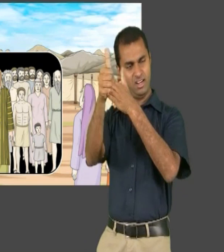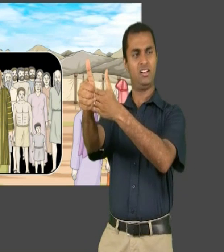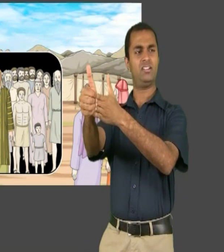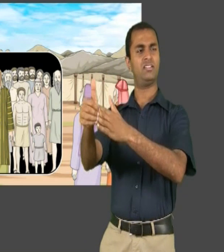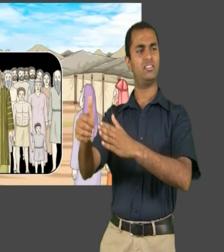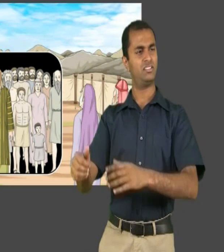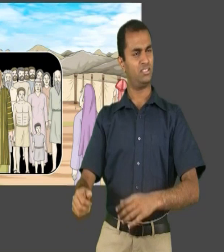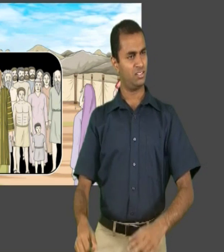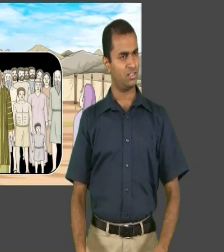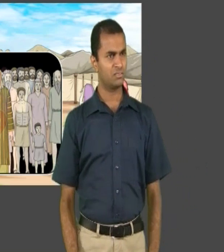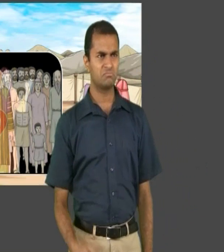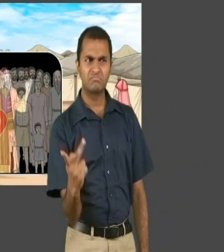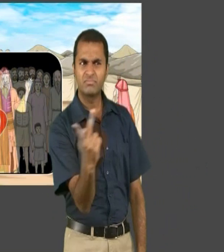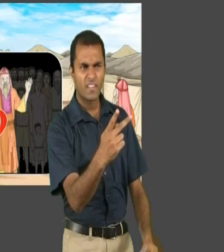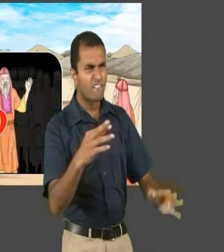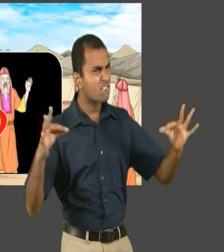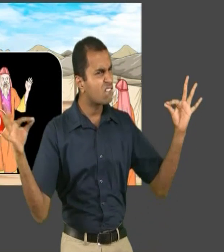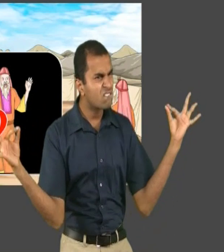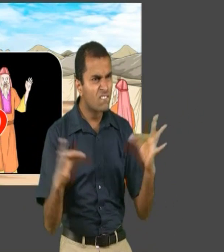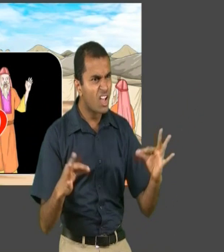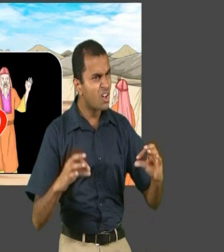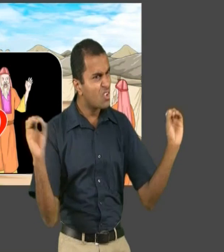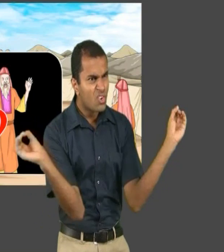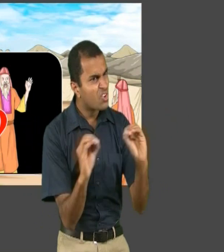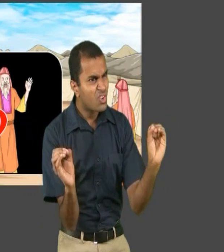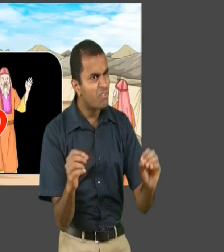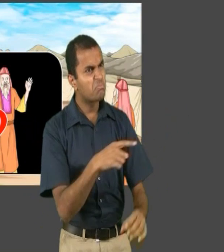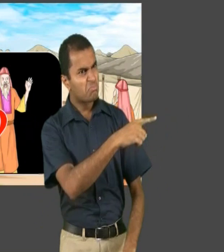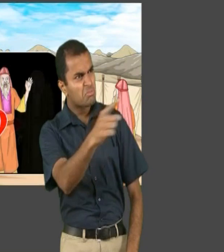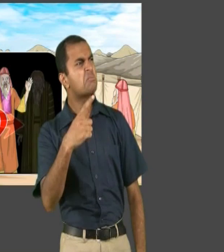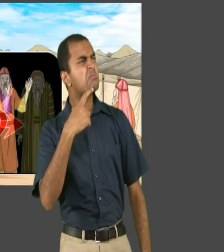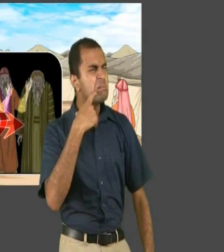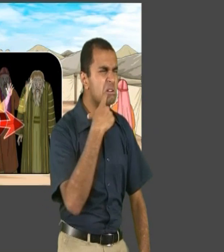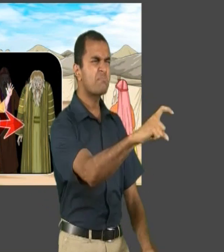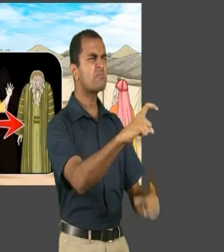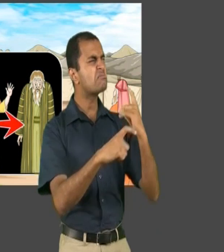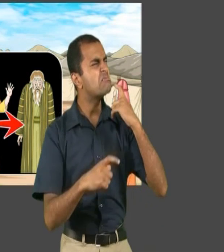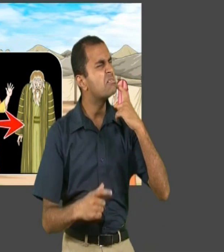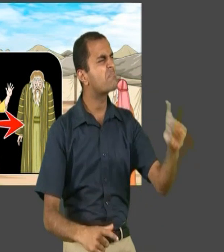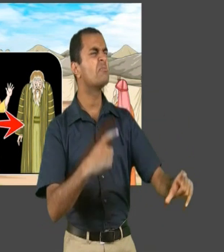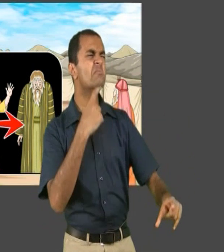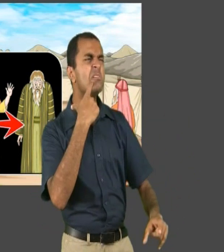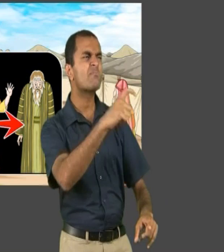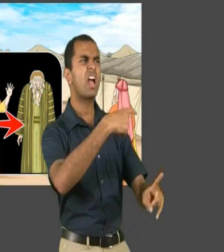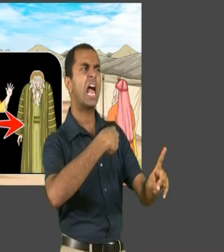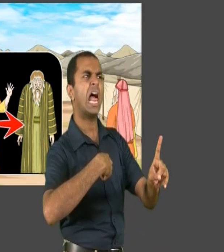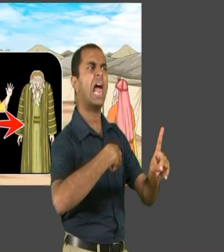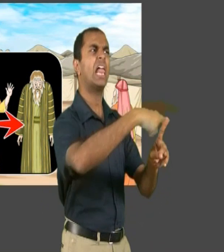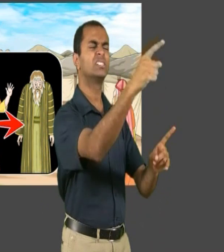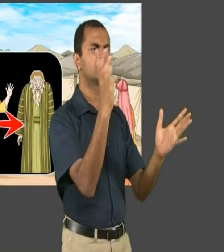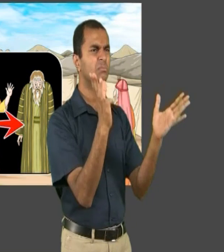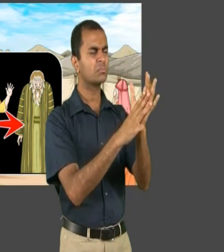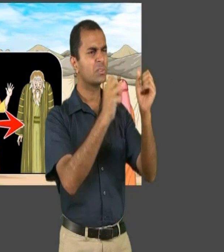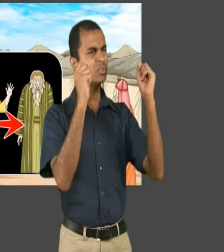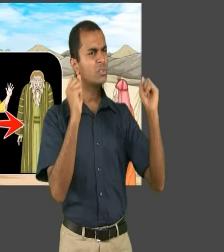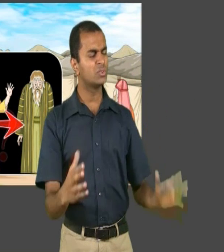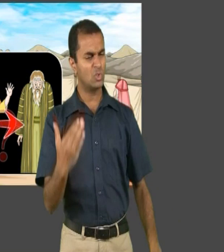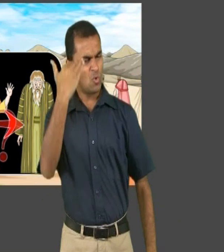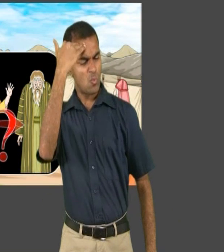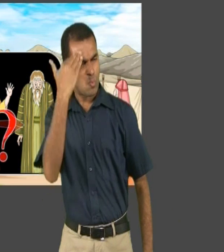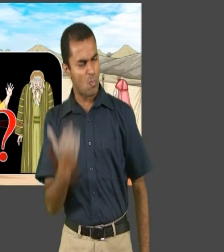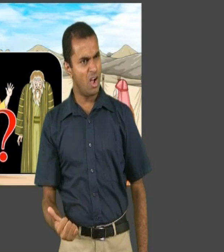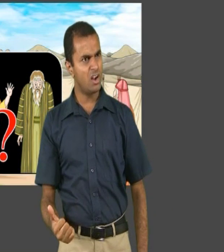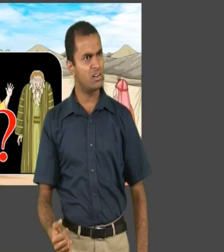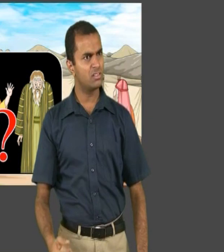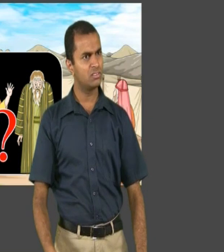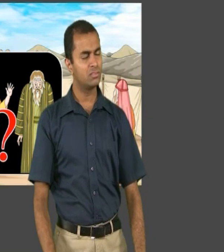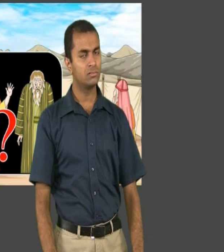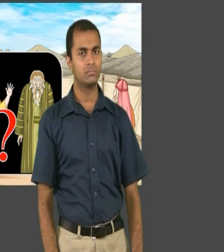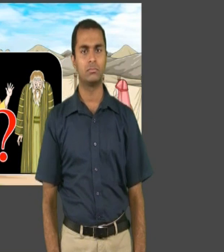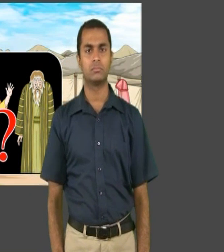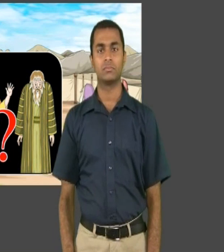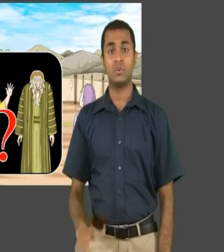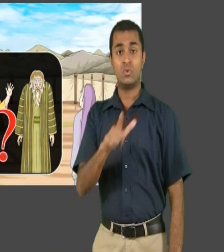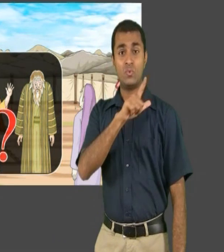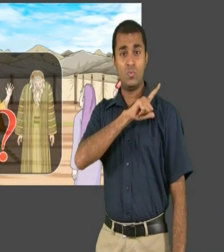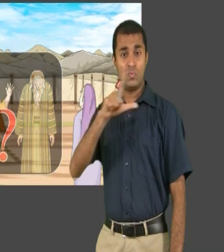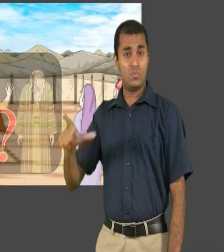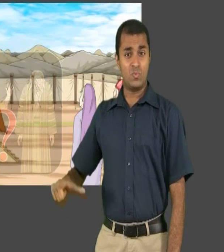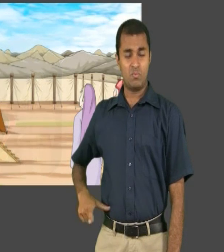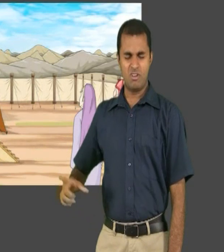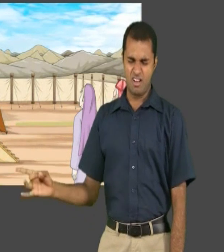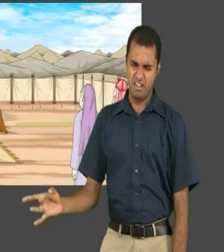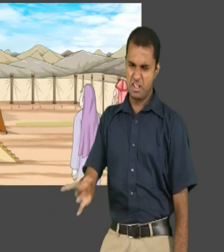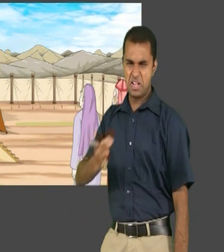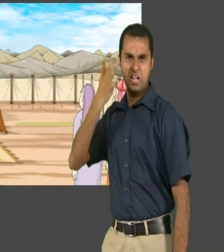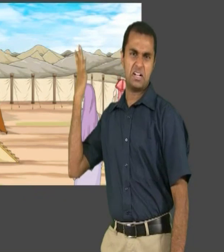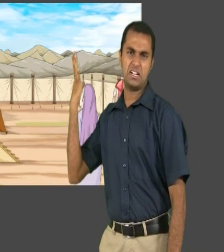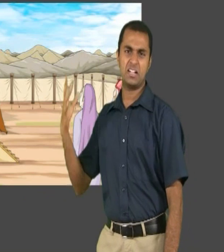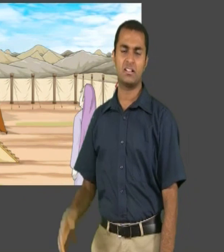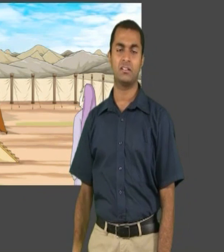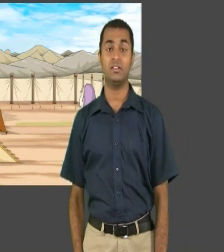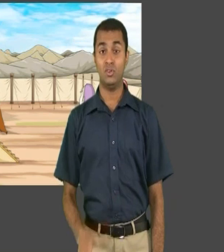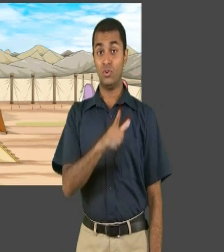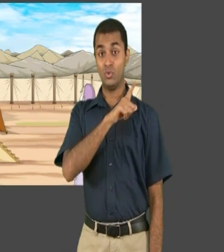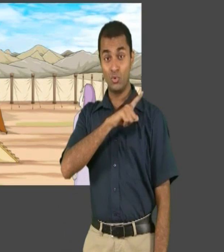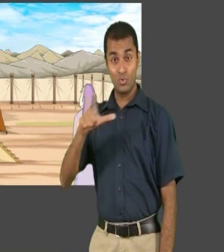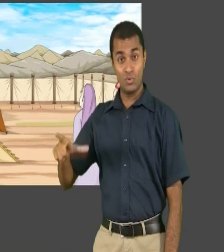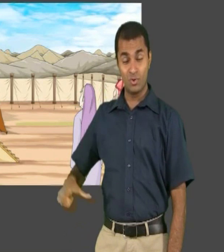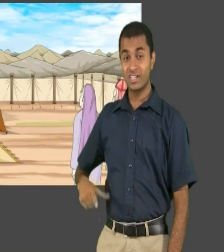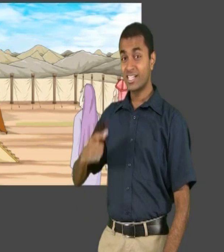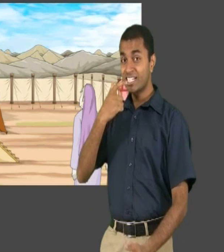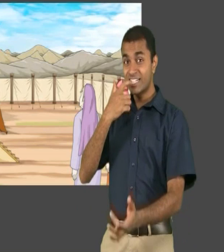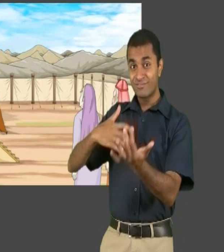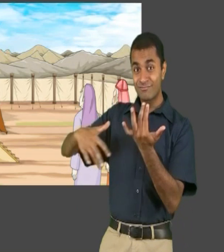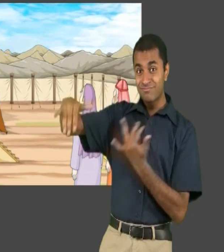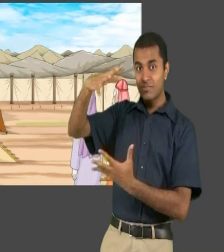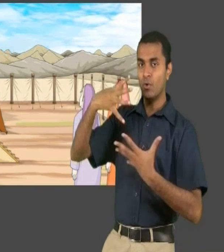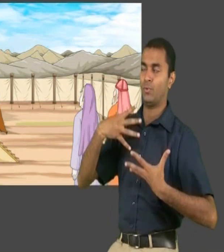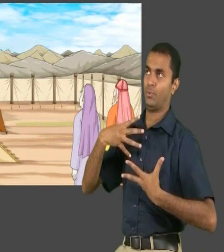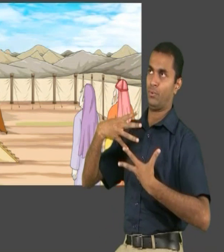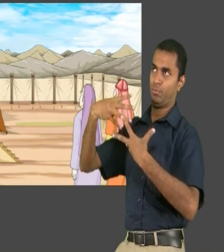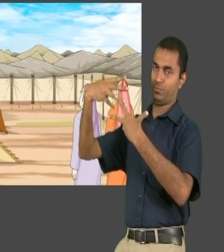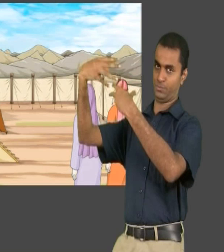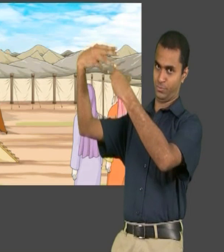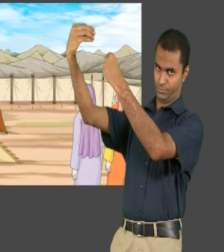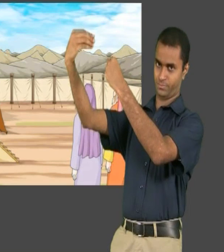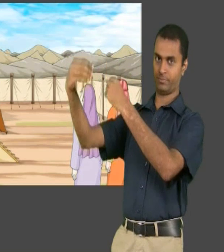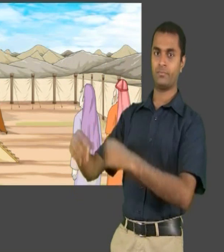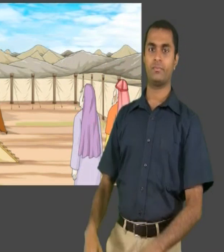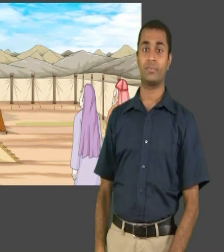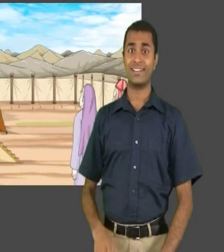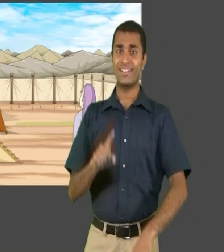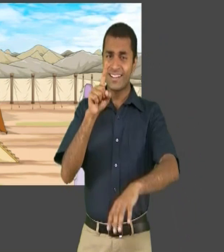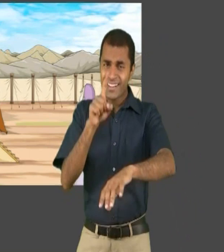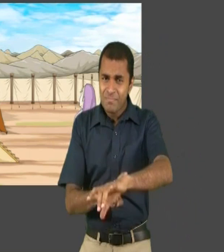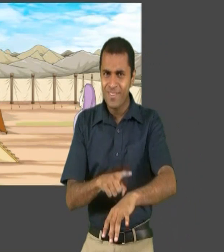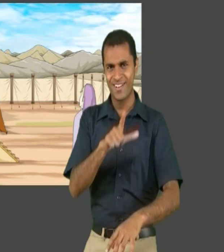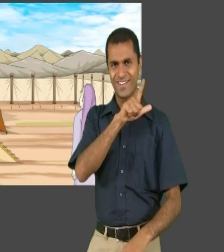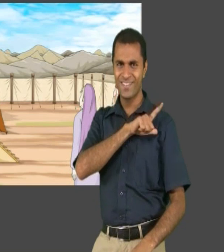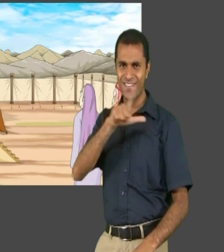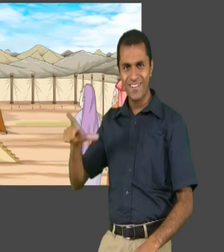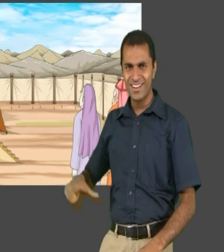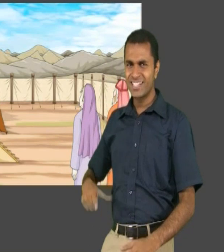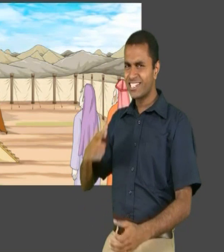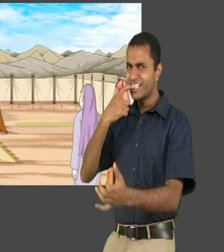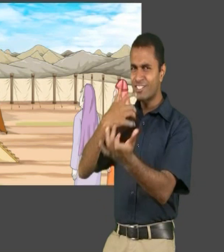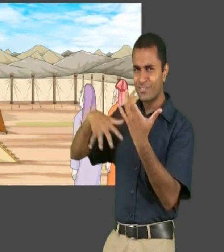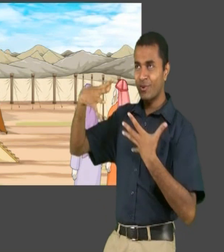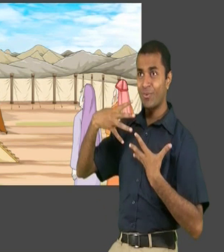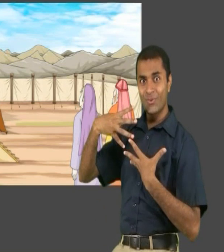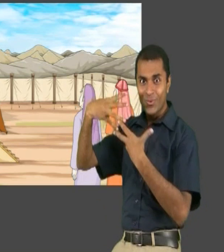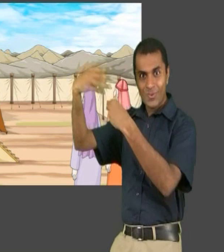Why then were you unafraid to speak against My servant Moses?” So the anger of the LORD burned against them, and He departed.